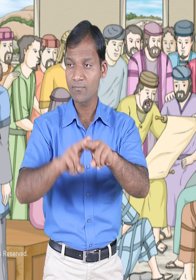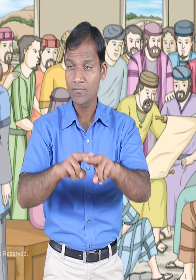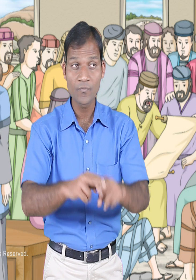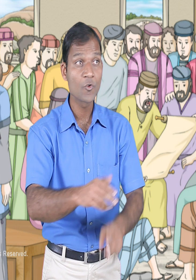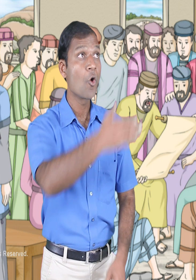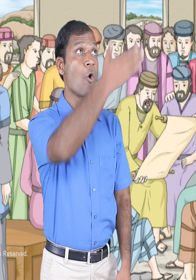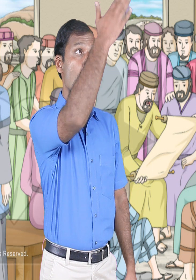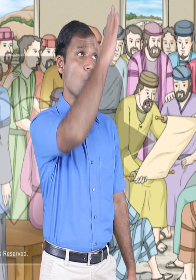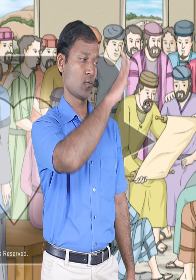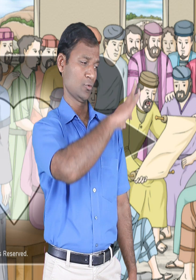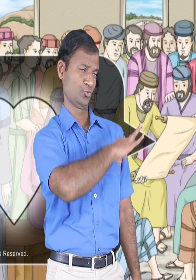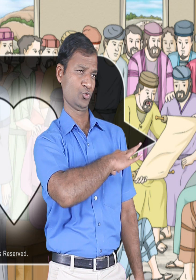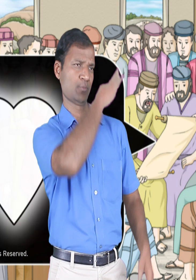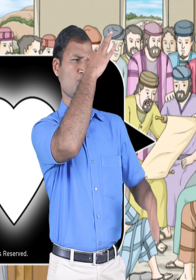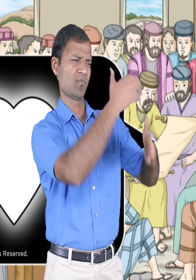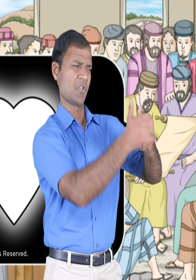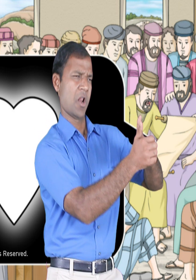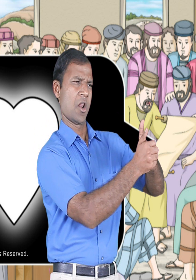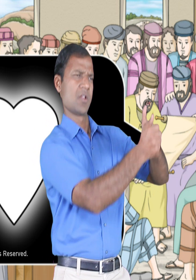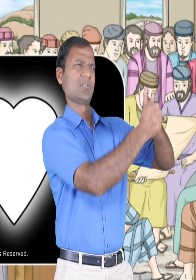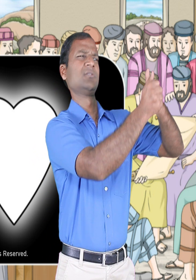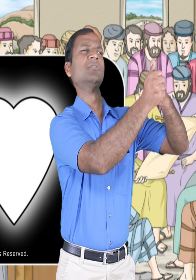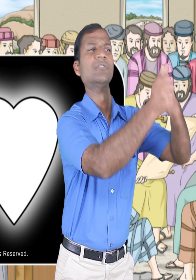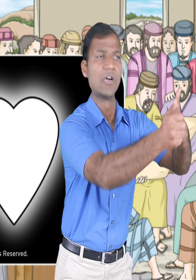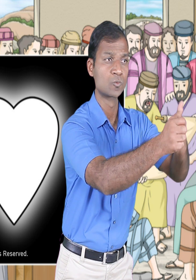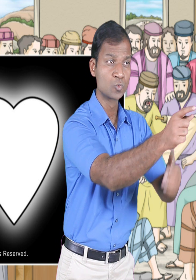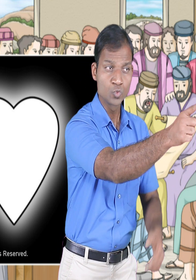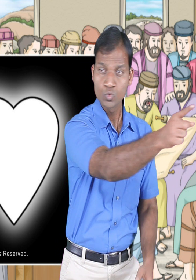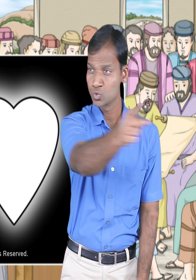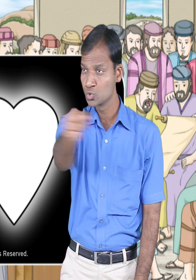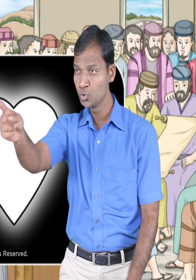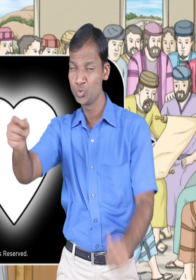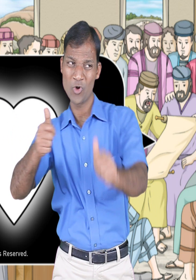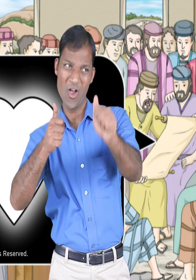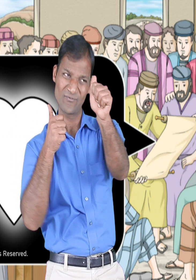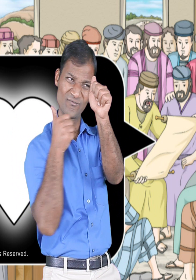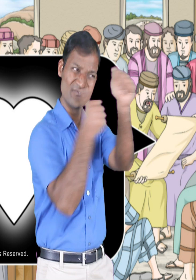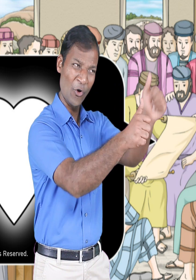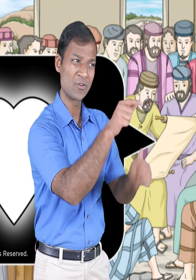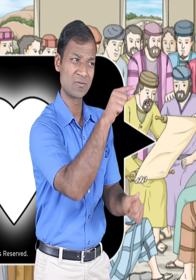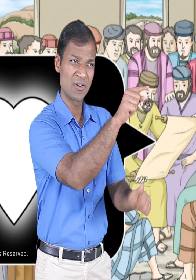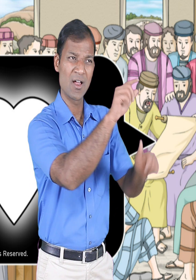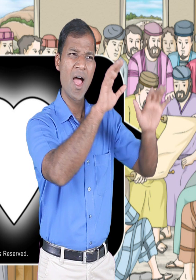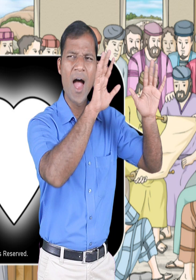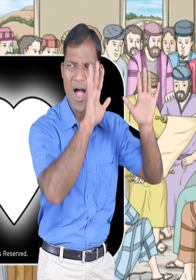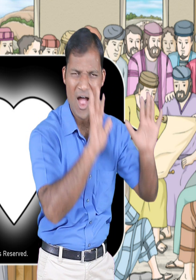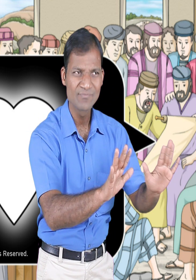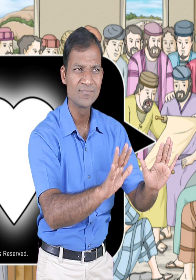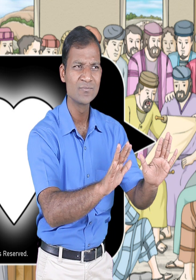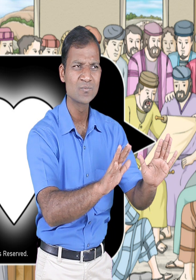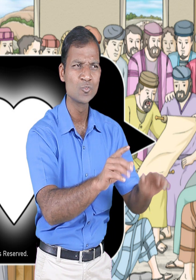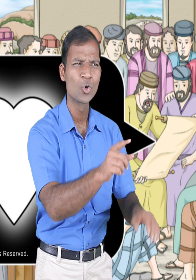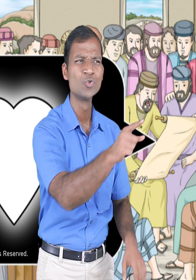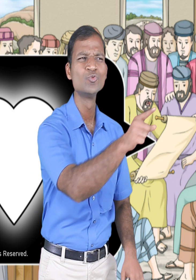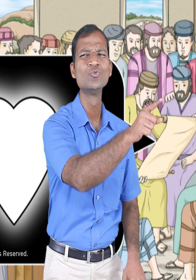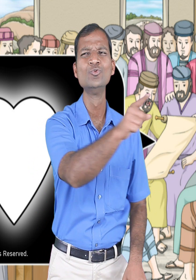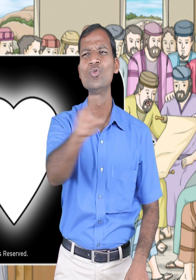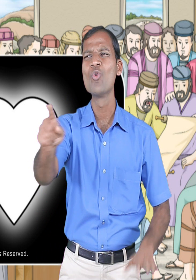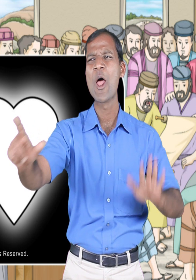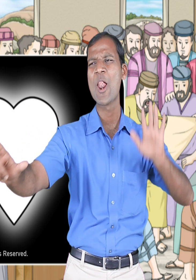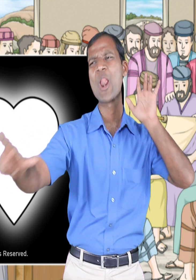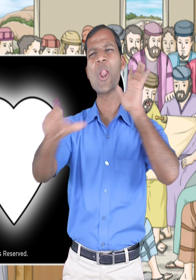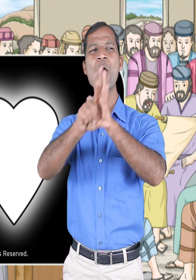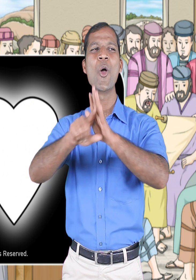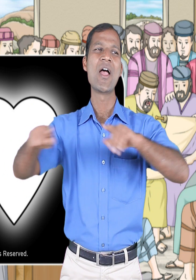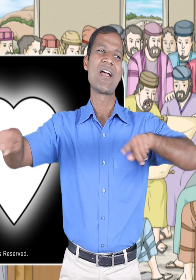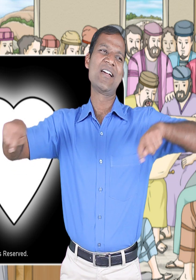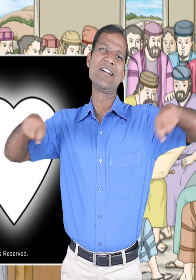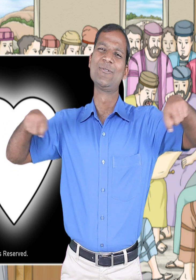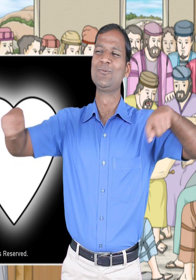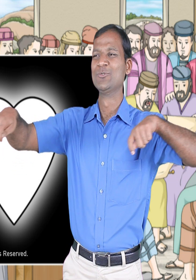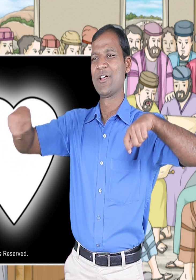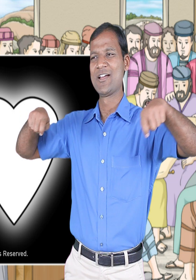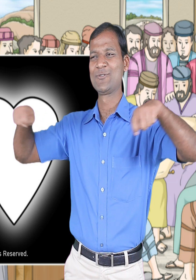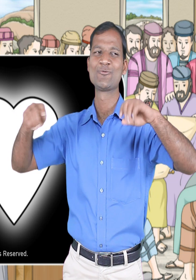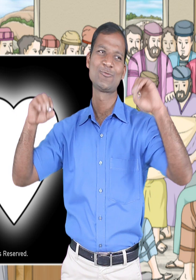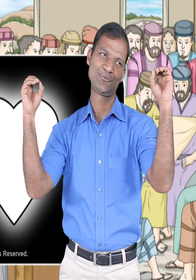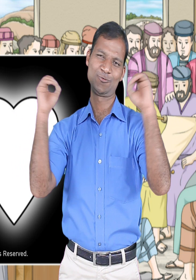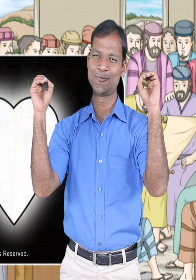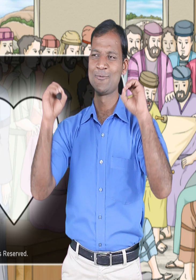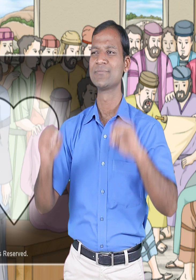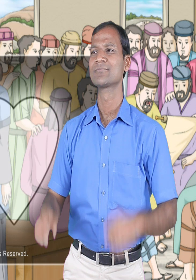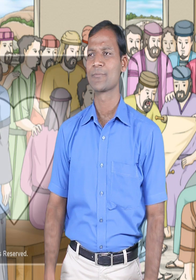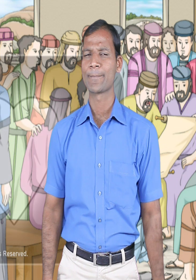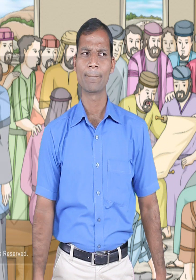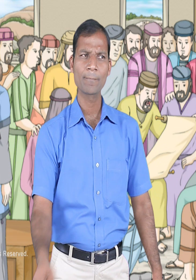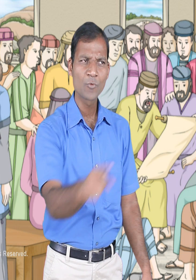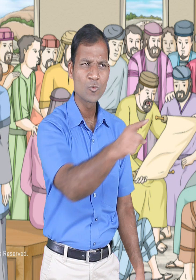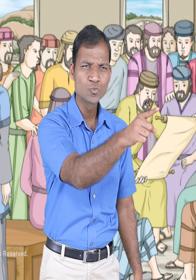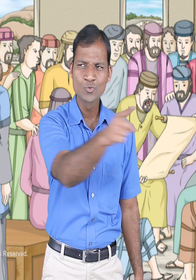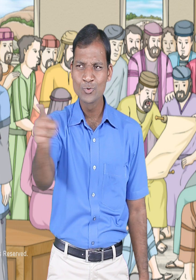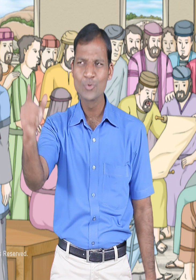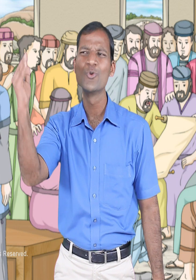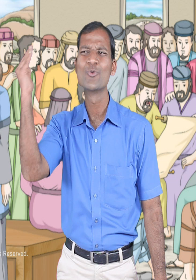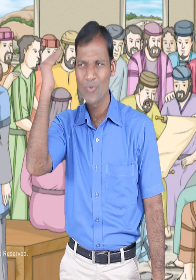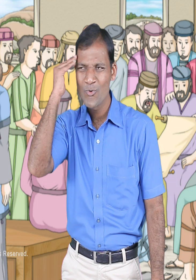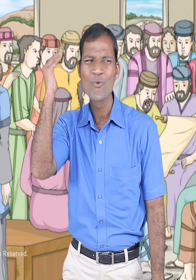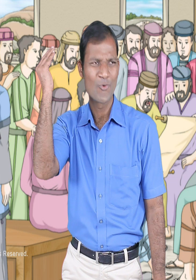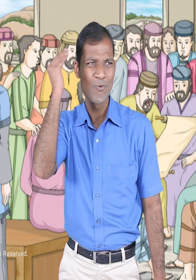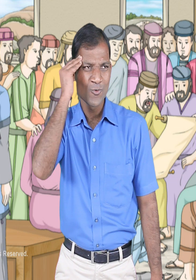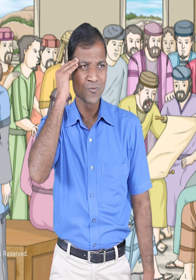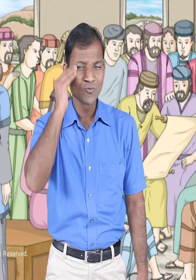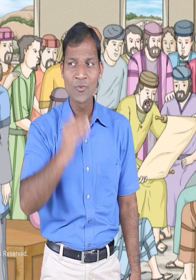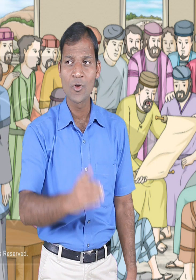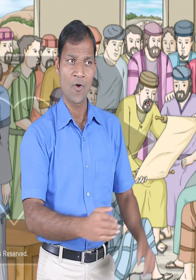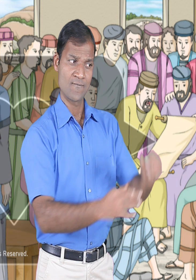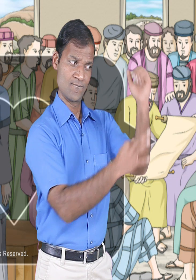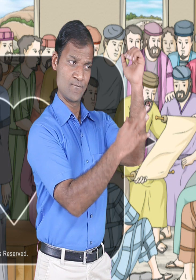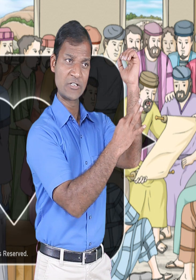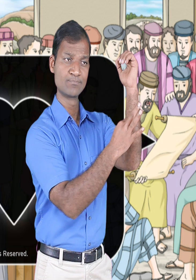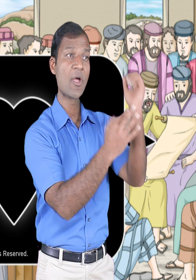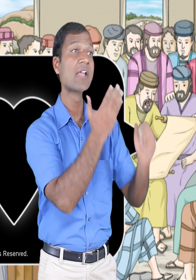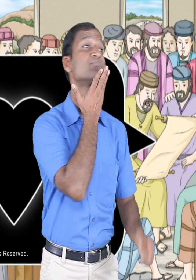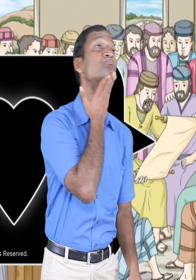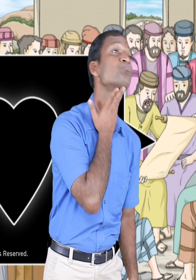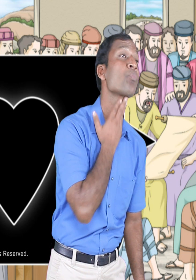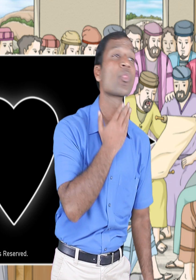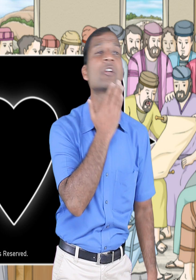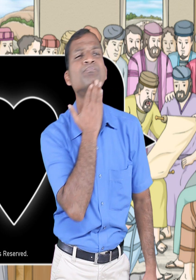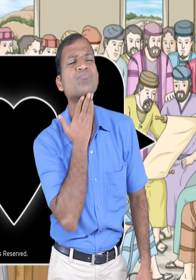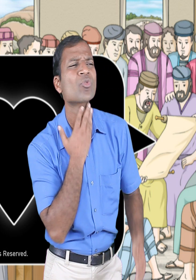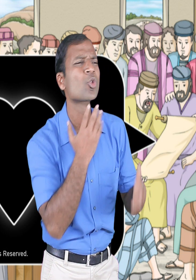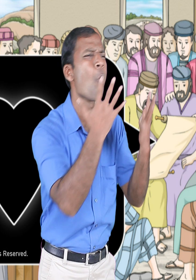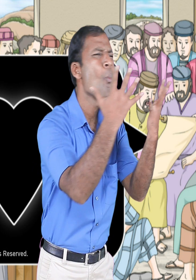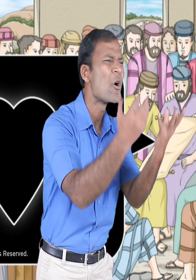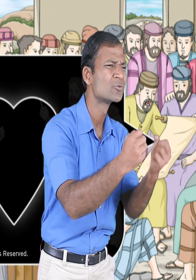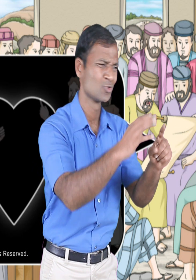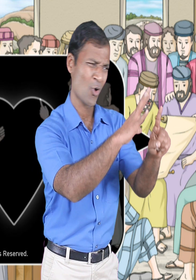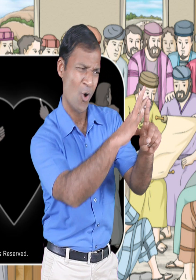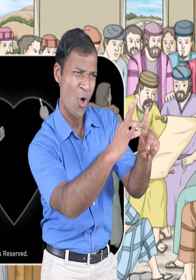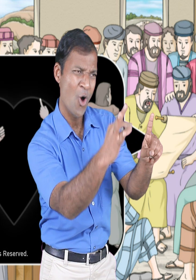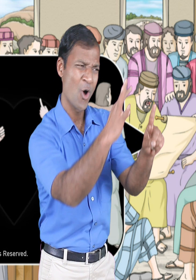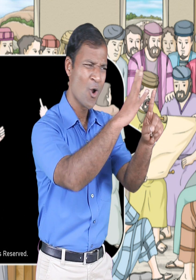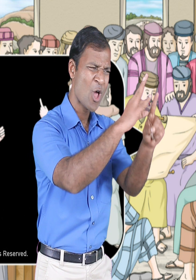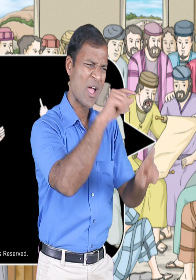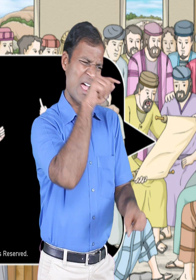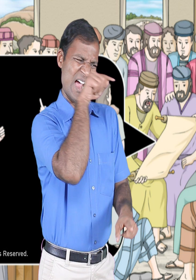But if you are led by the Spirit, you are not under the law.